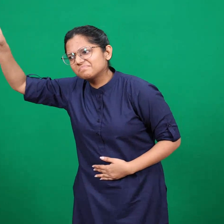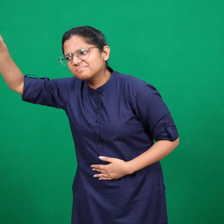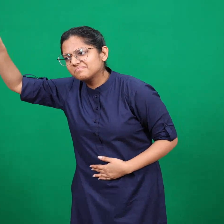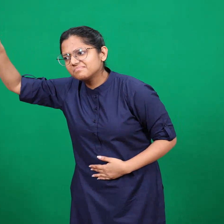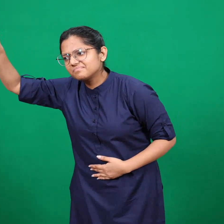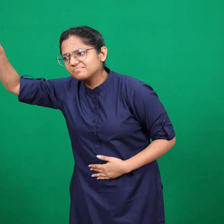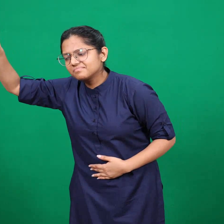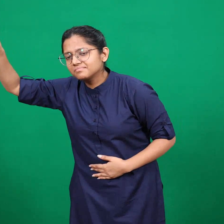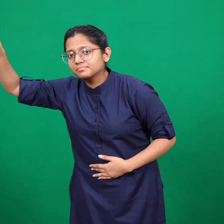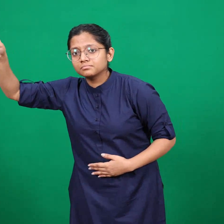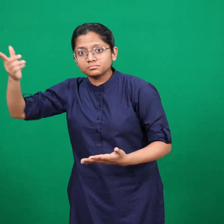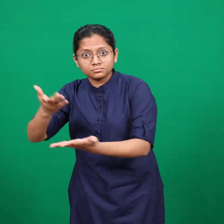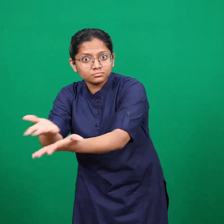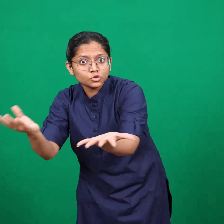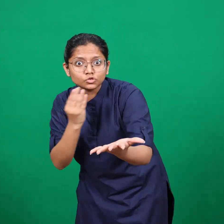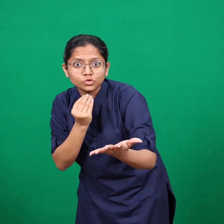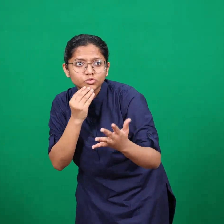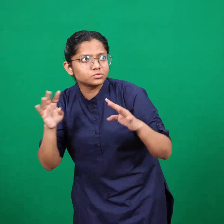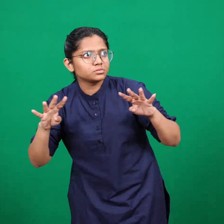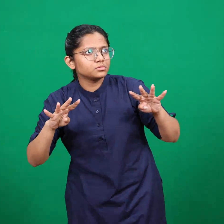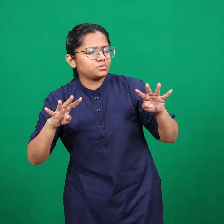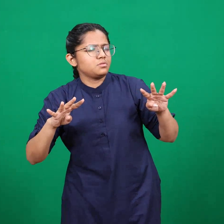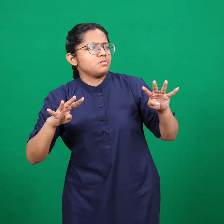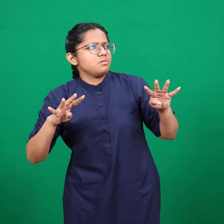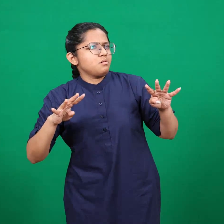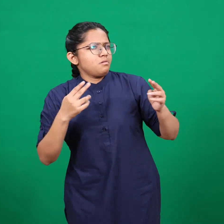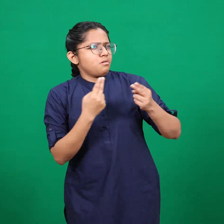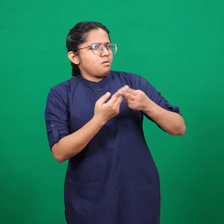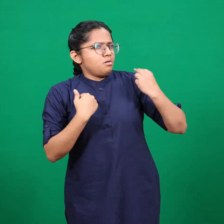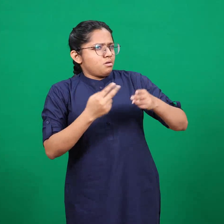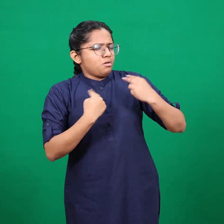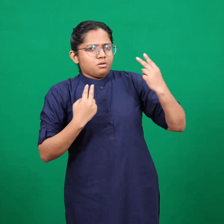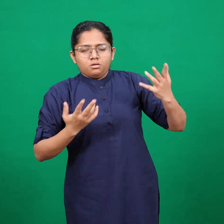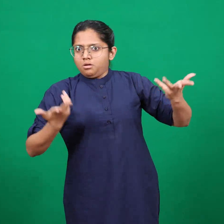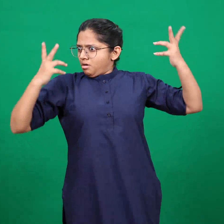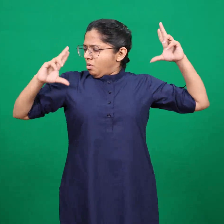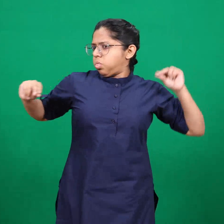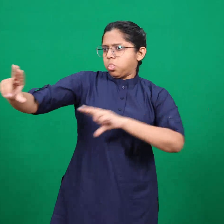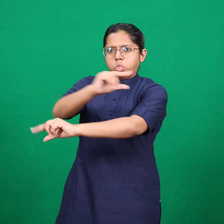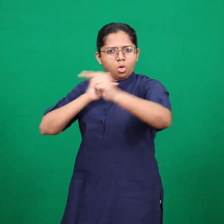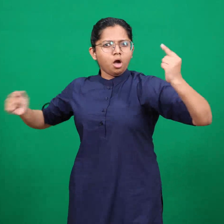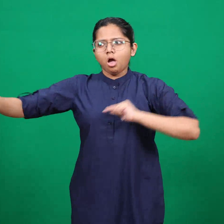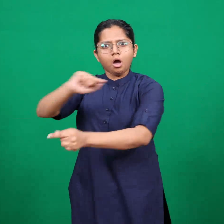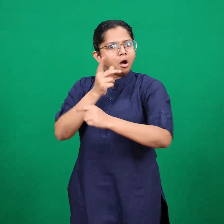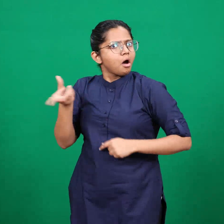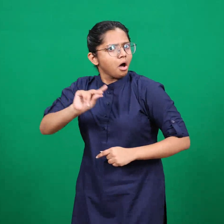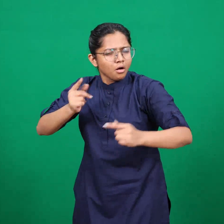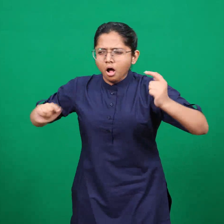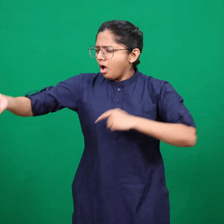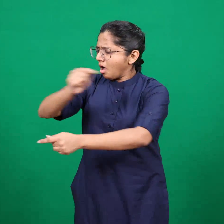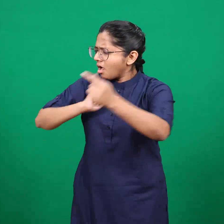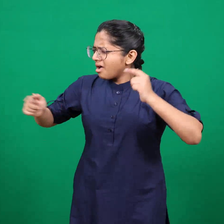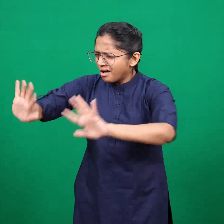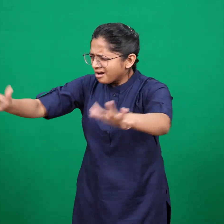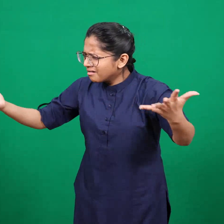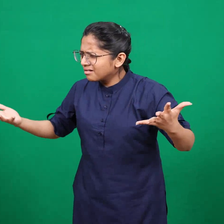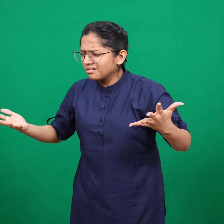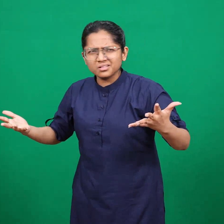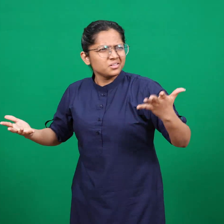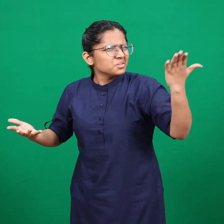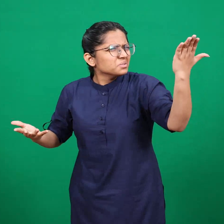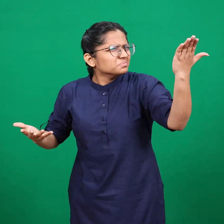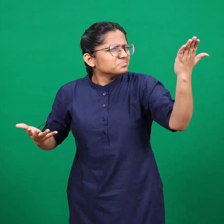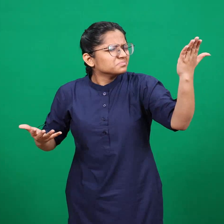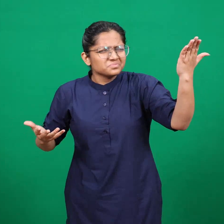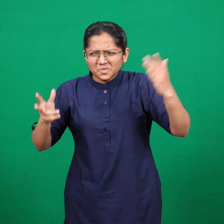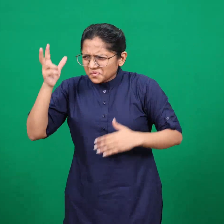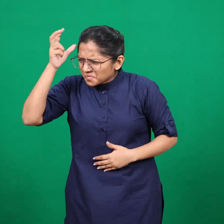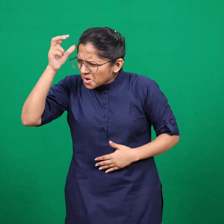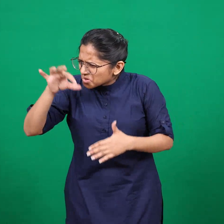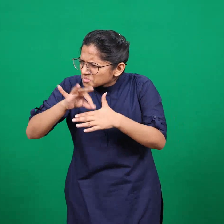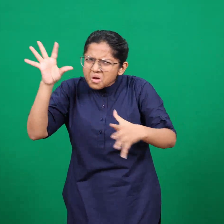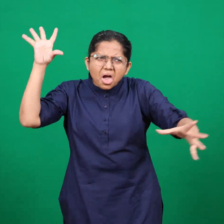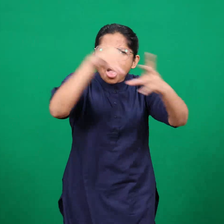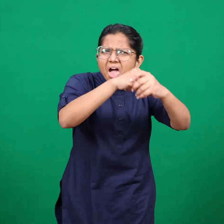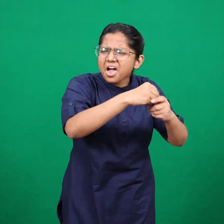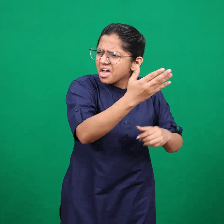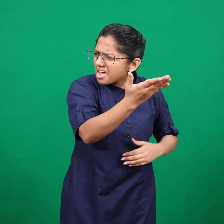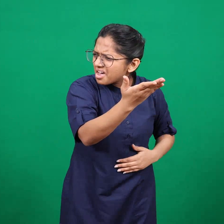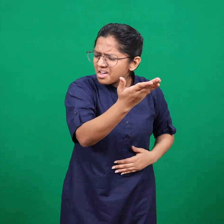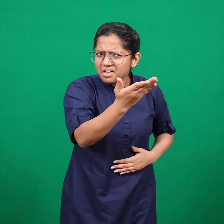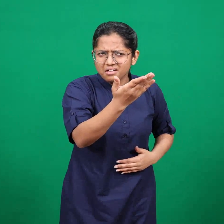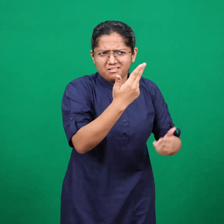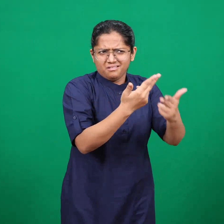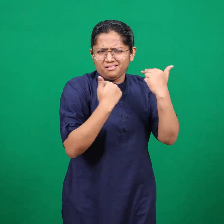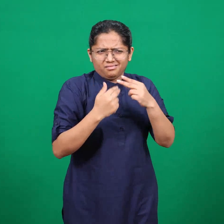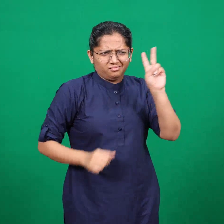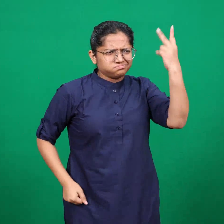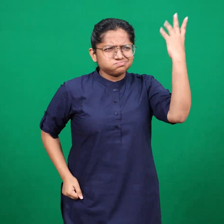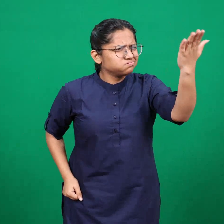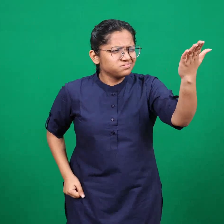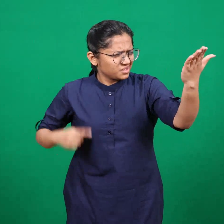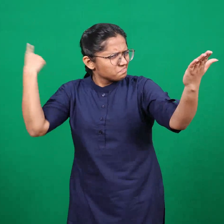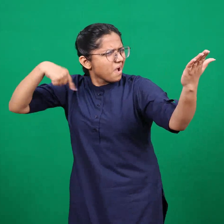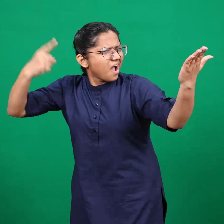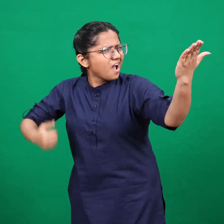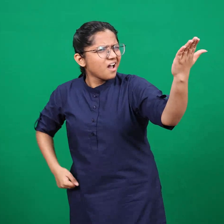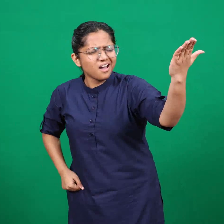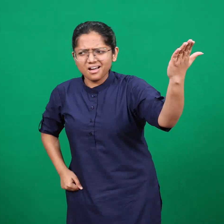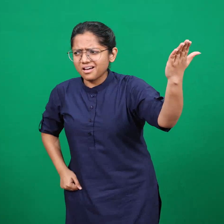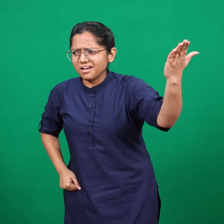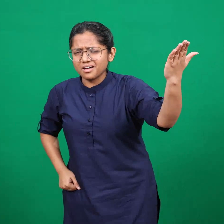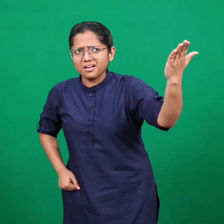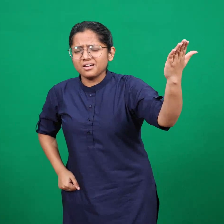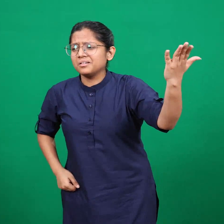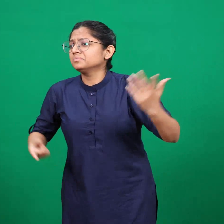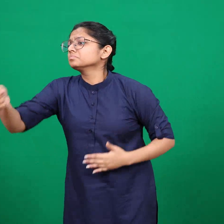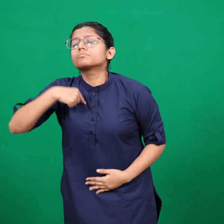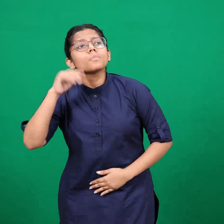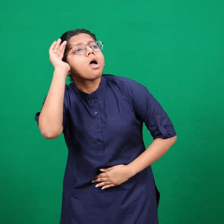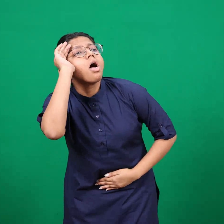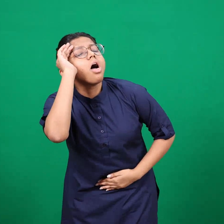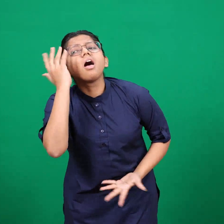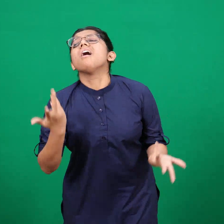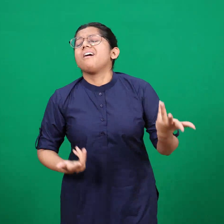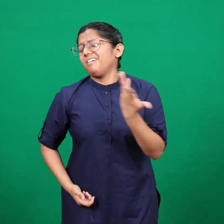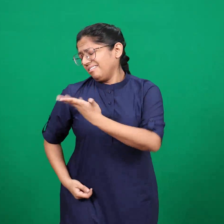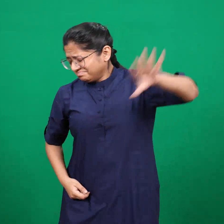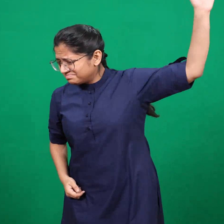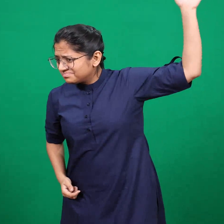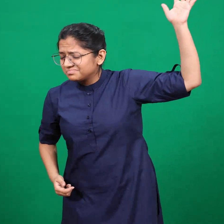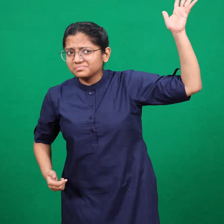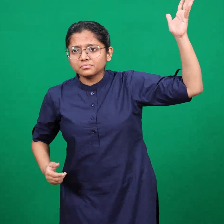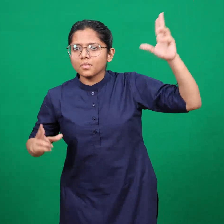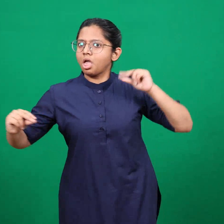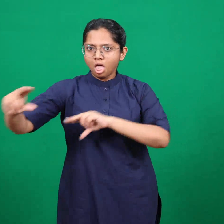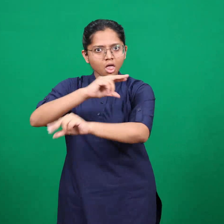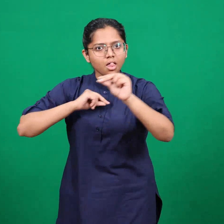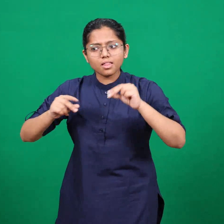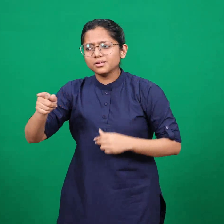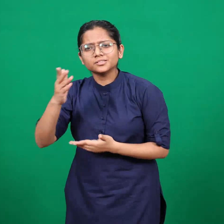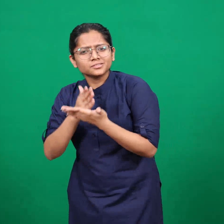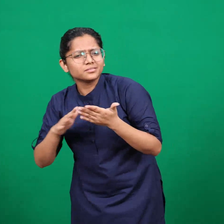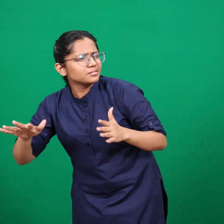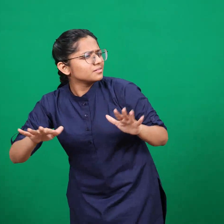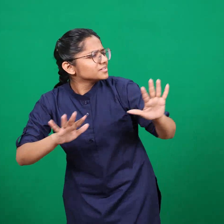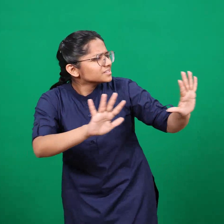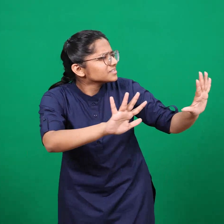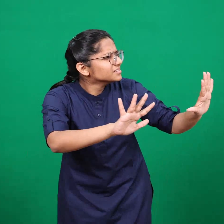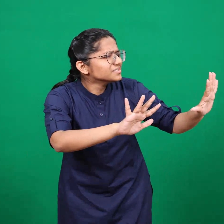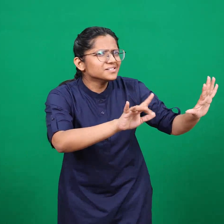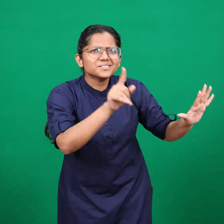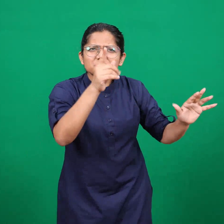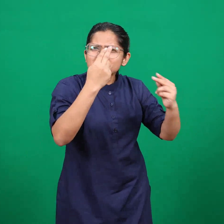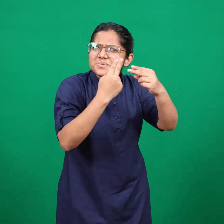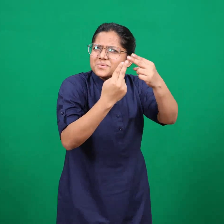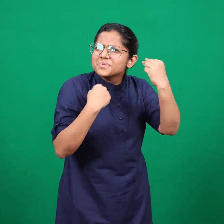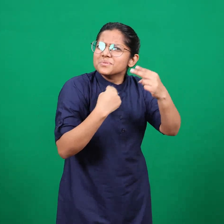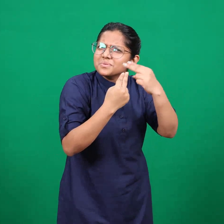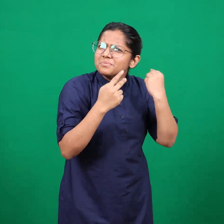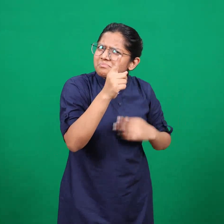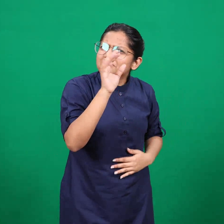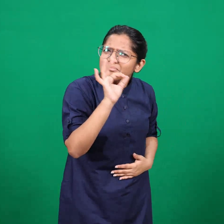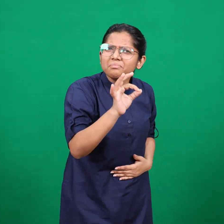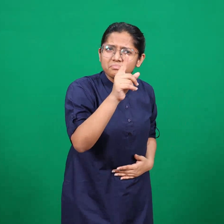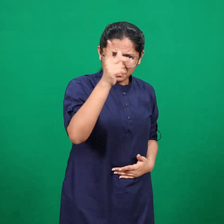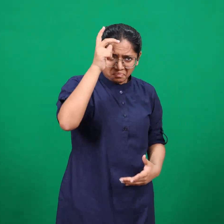Many of them said, "He is demon-possessed and insane. Why would you listen to Him?"